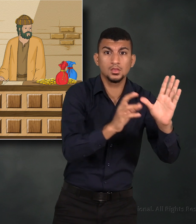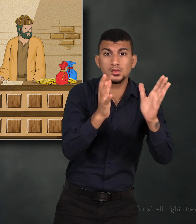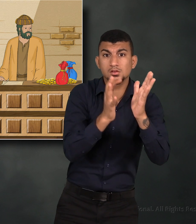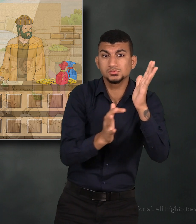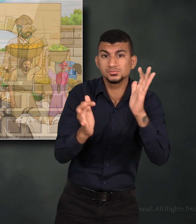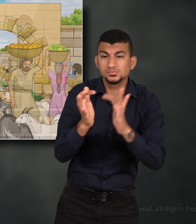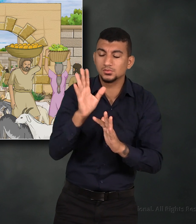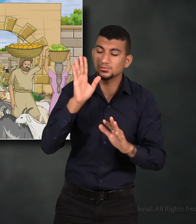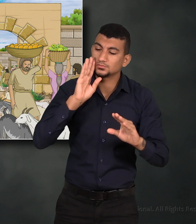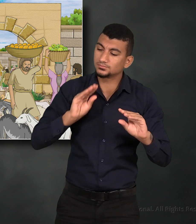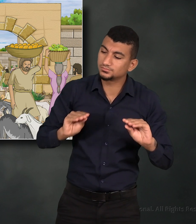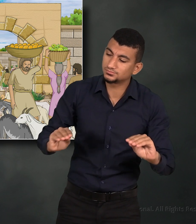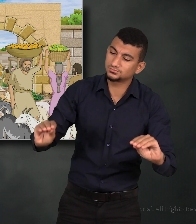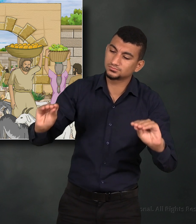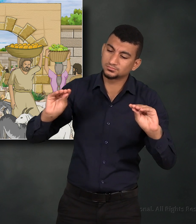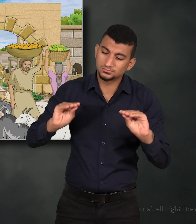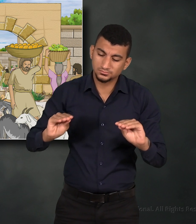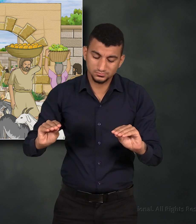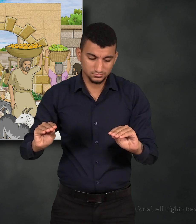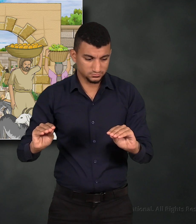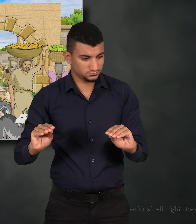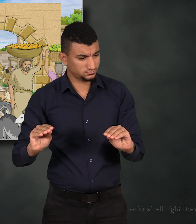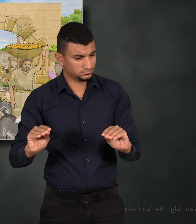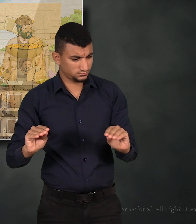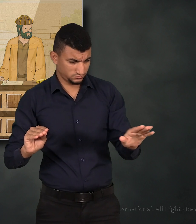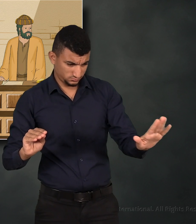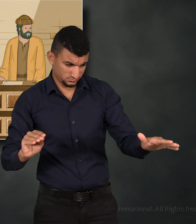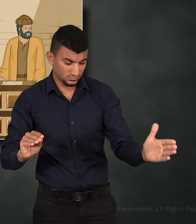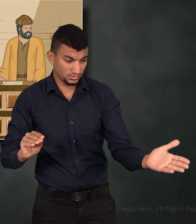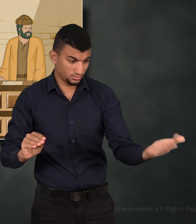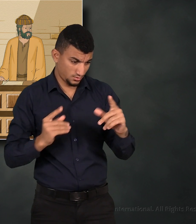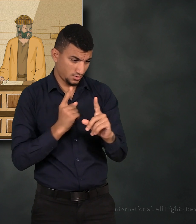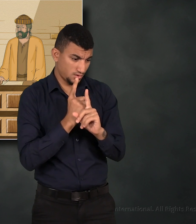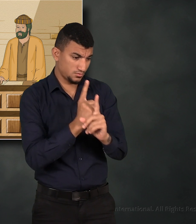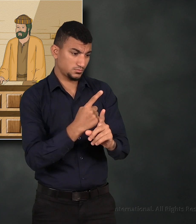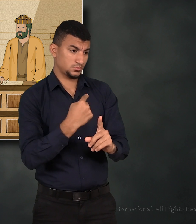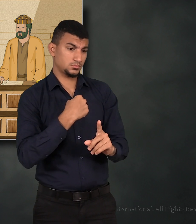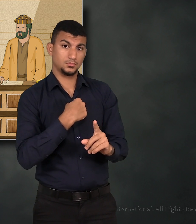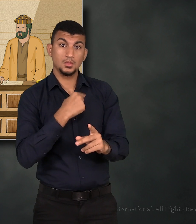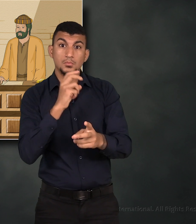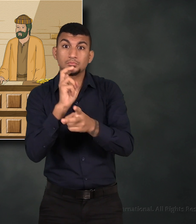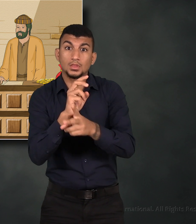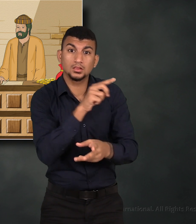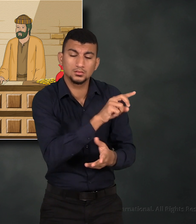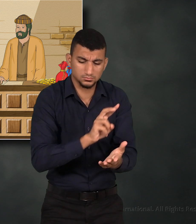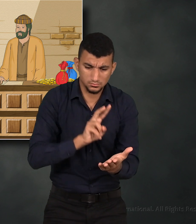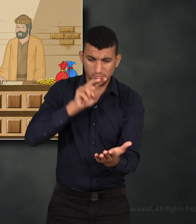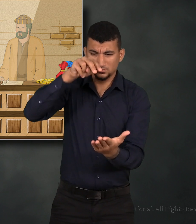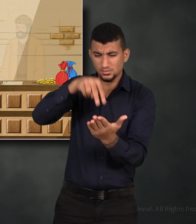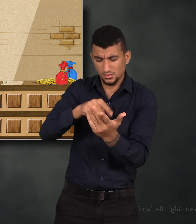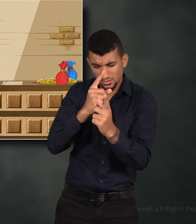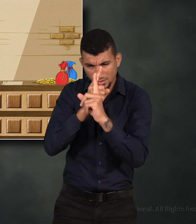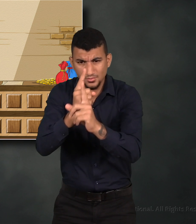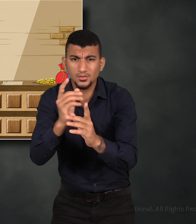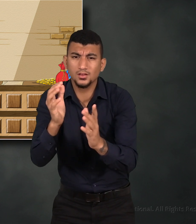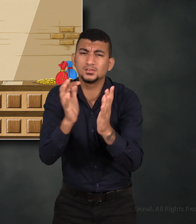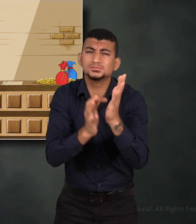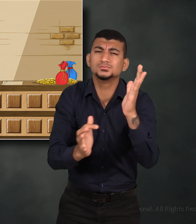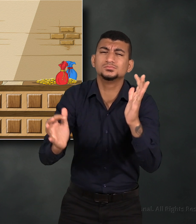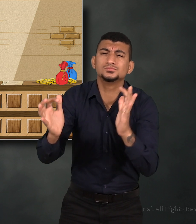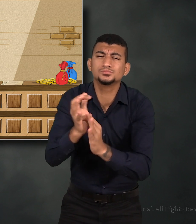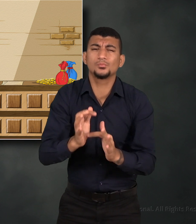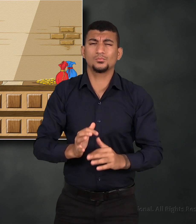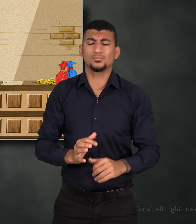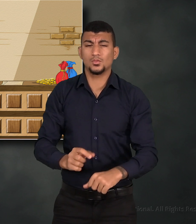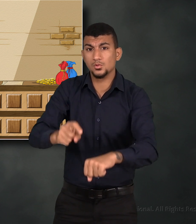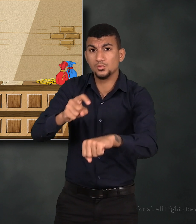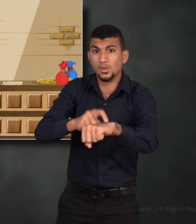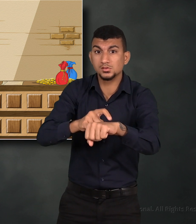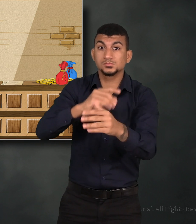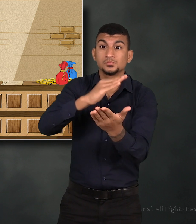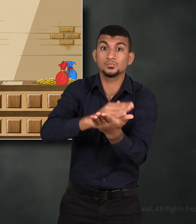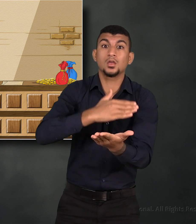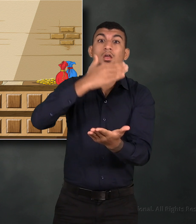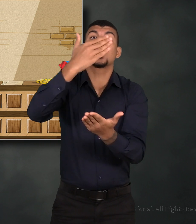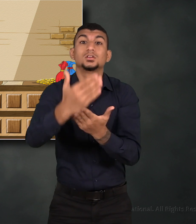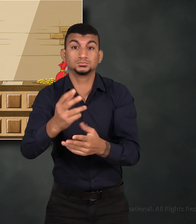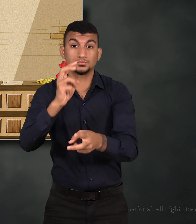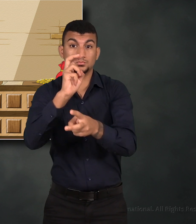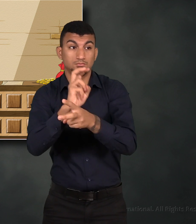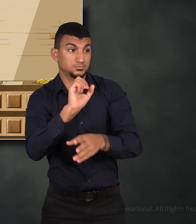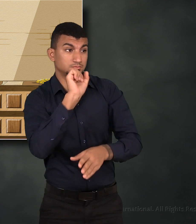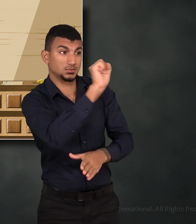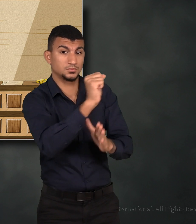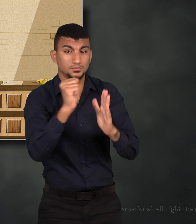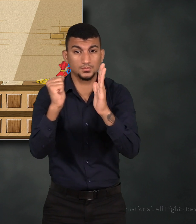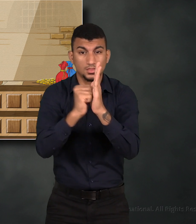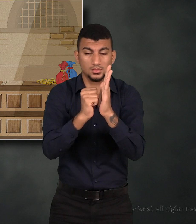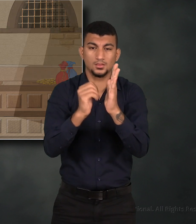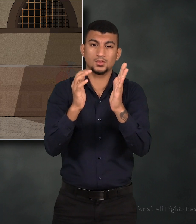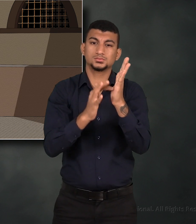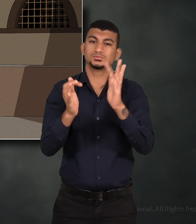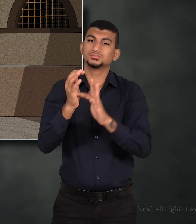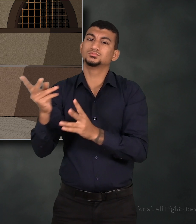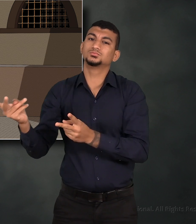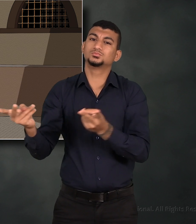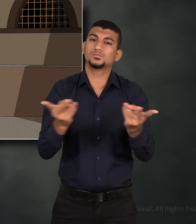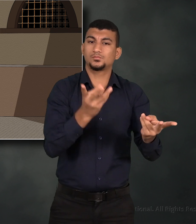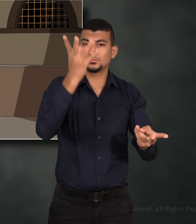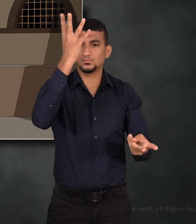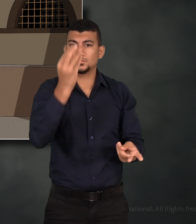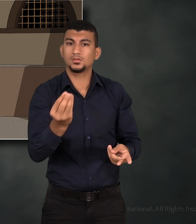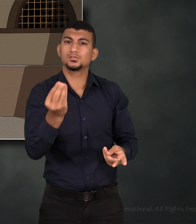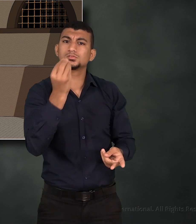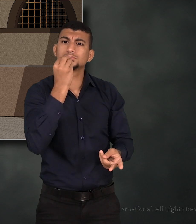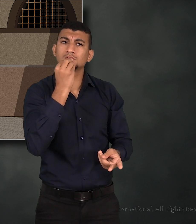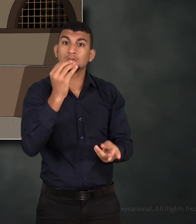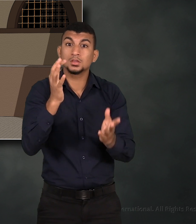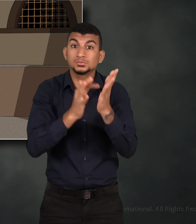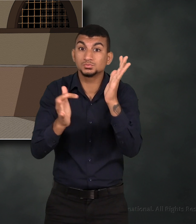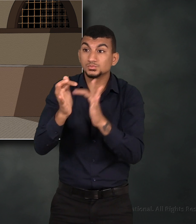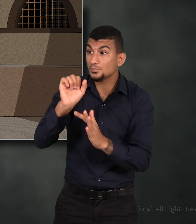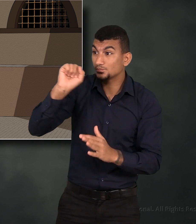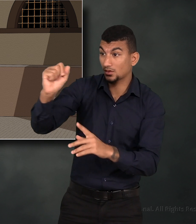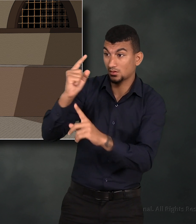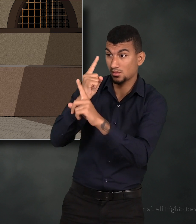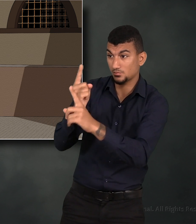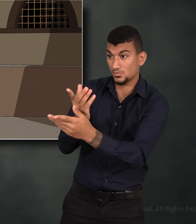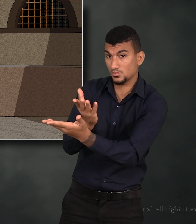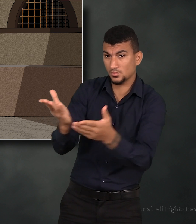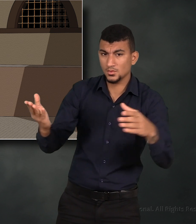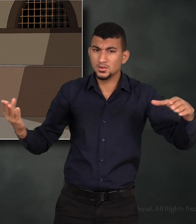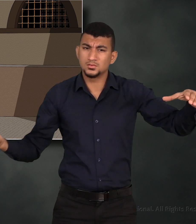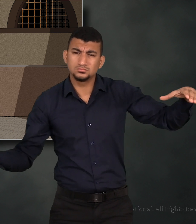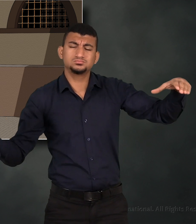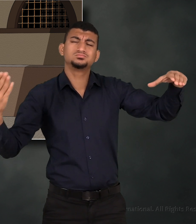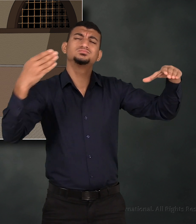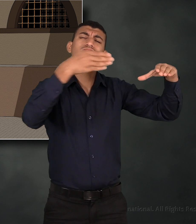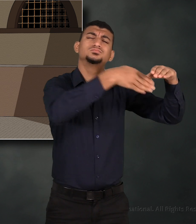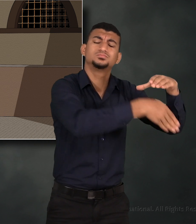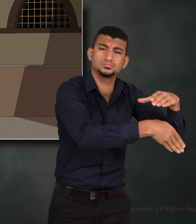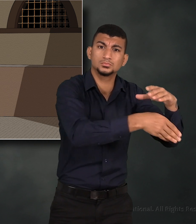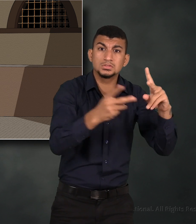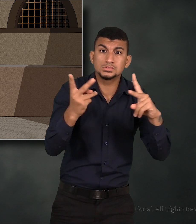“Follow Me,” He told him, and Levi got up and followed Him.